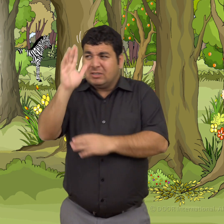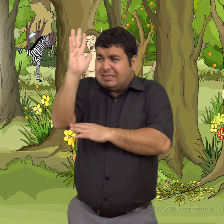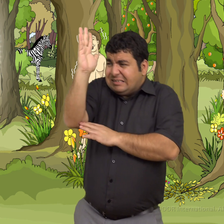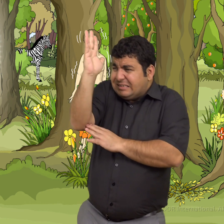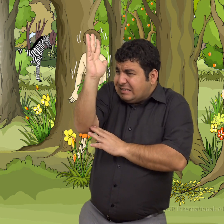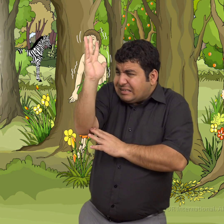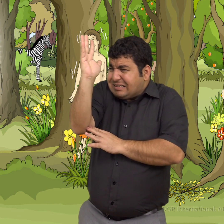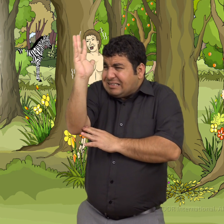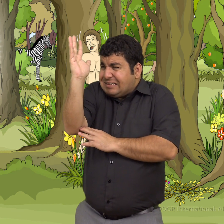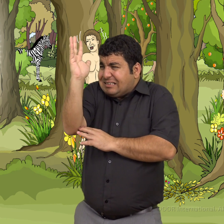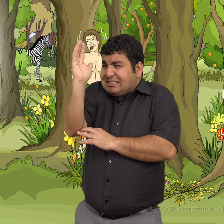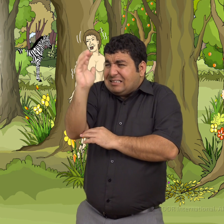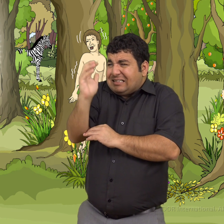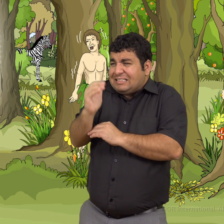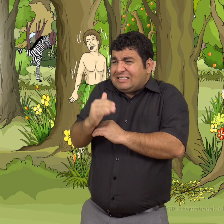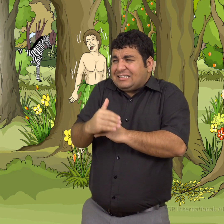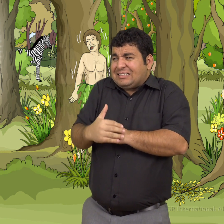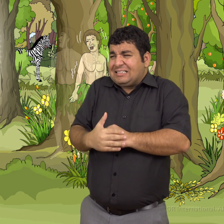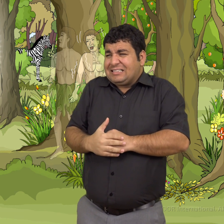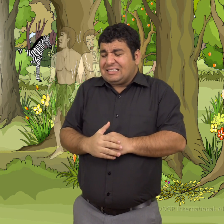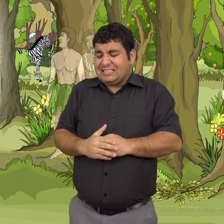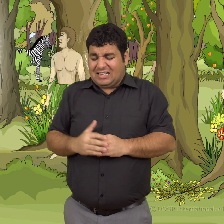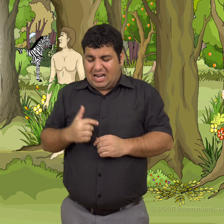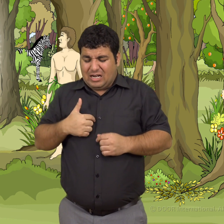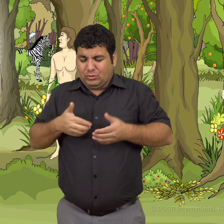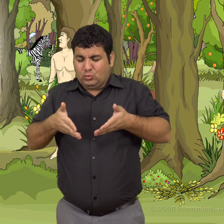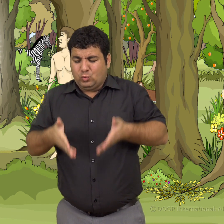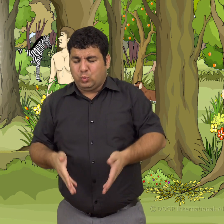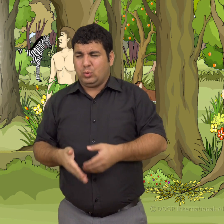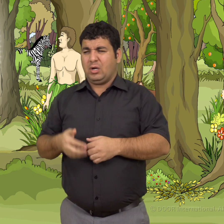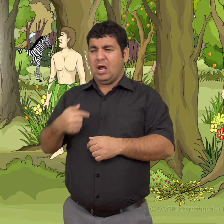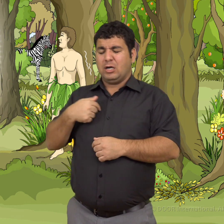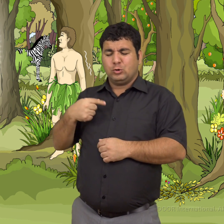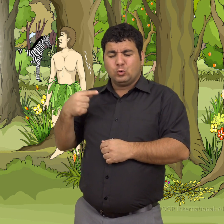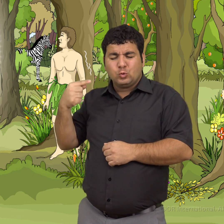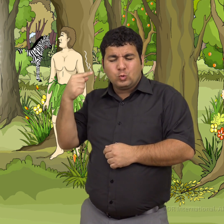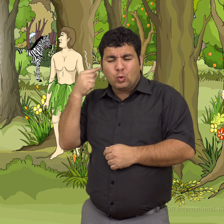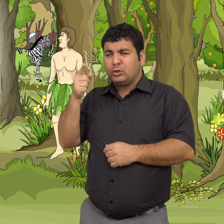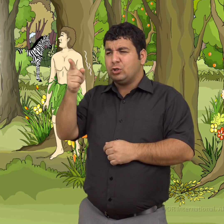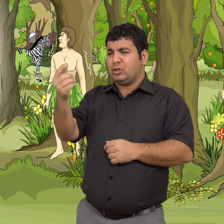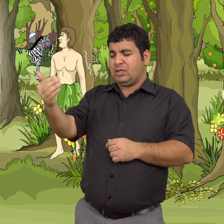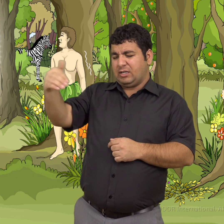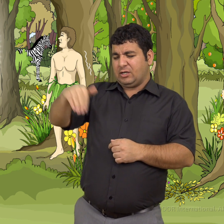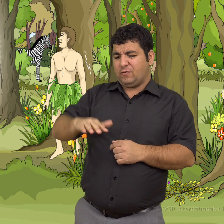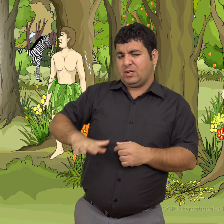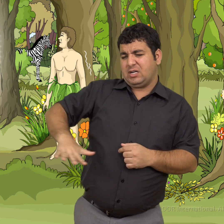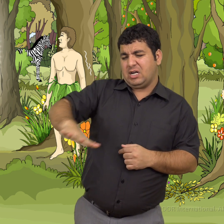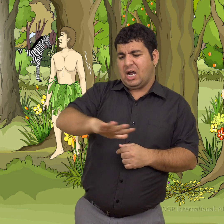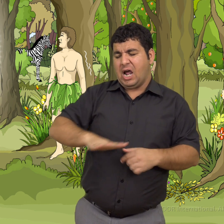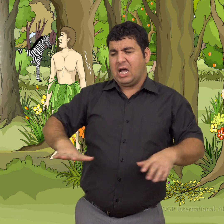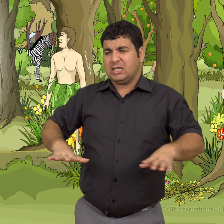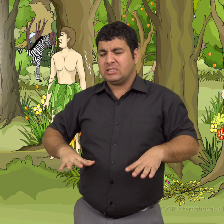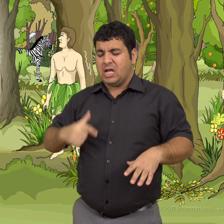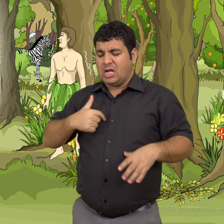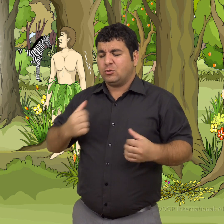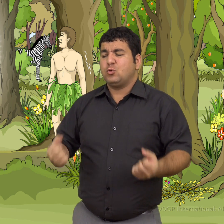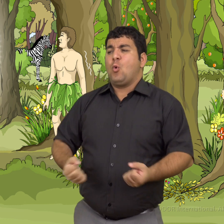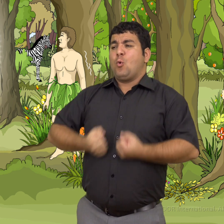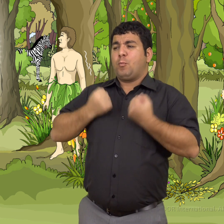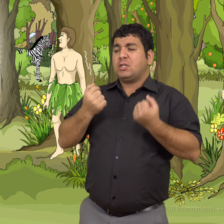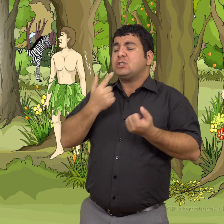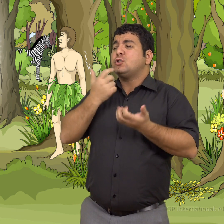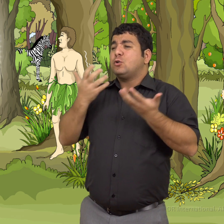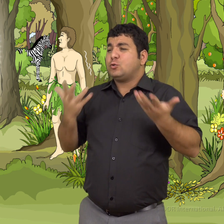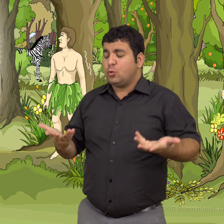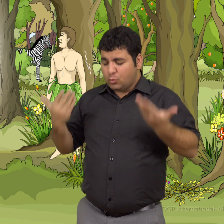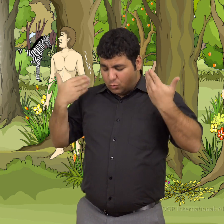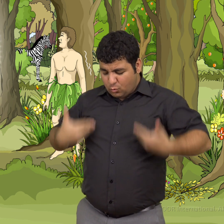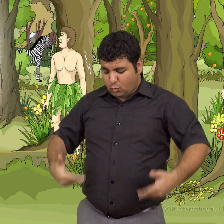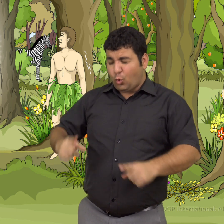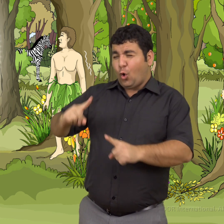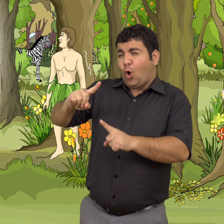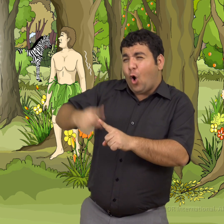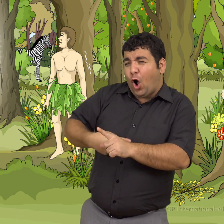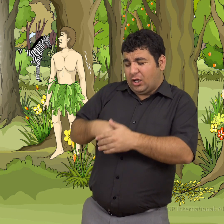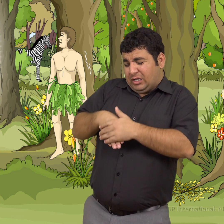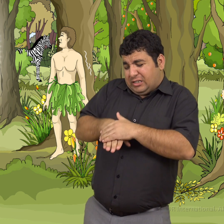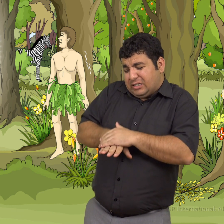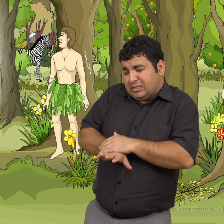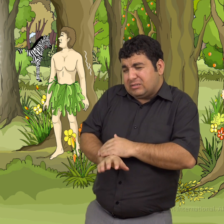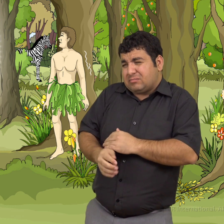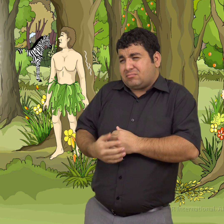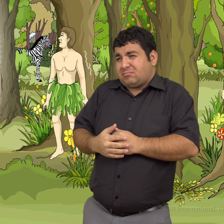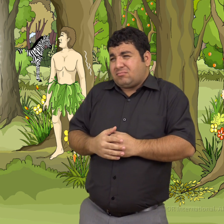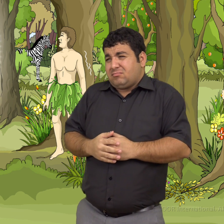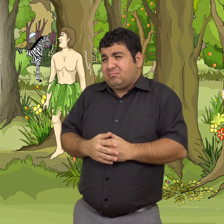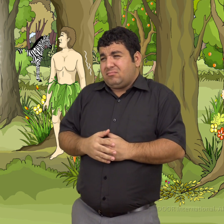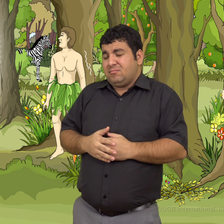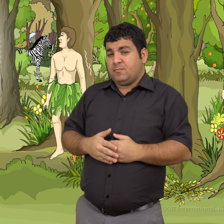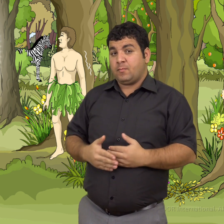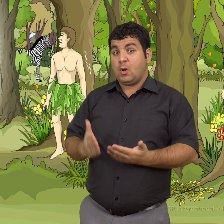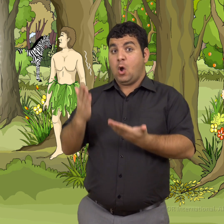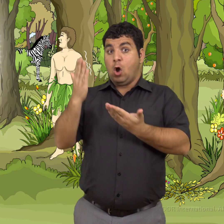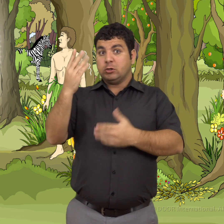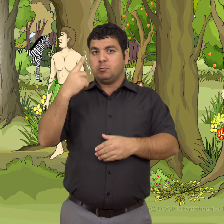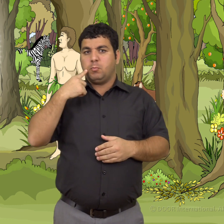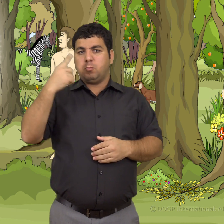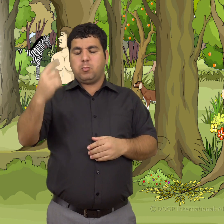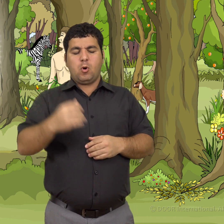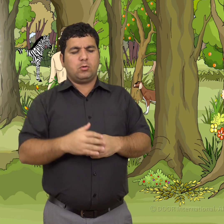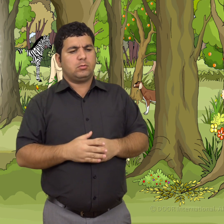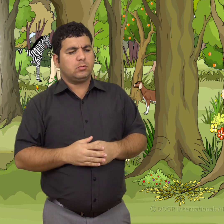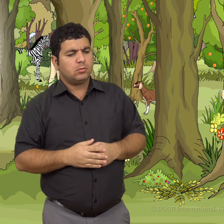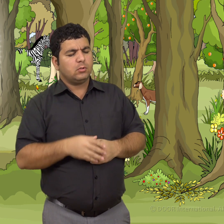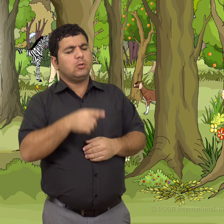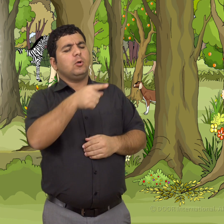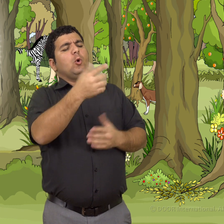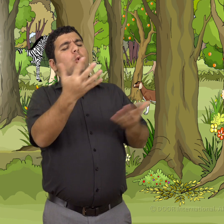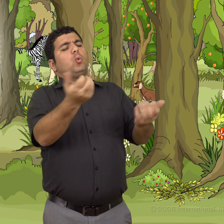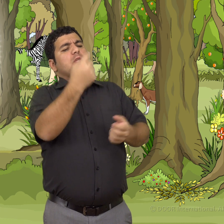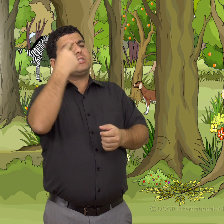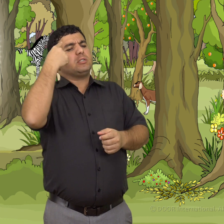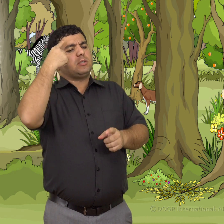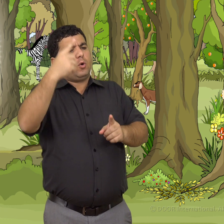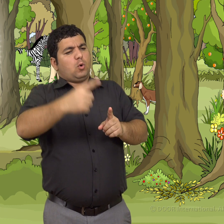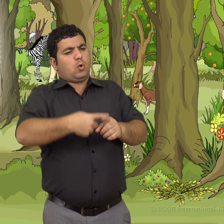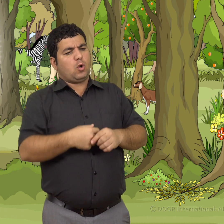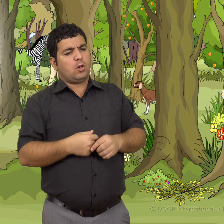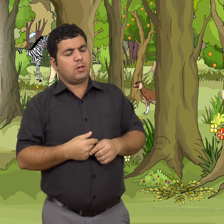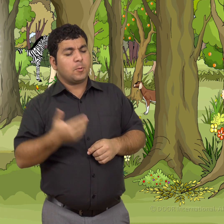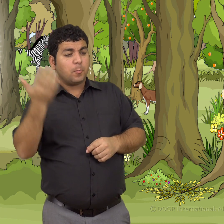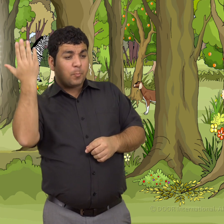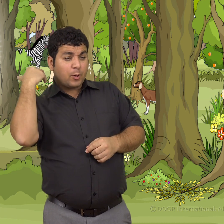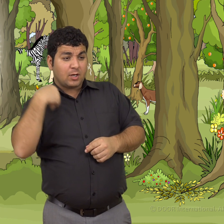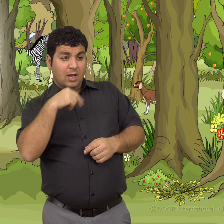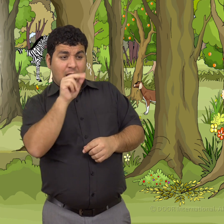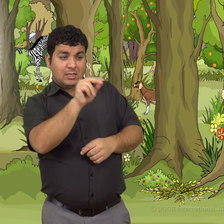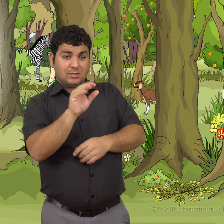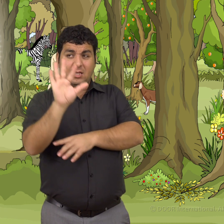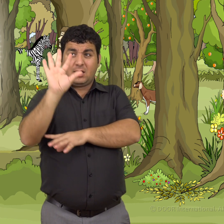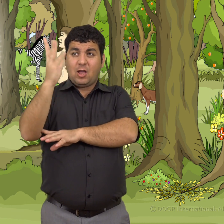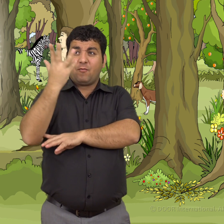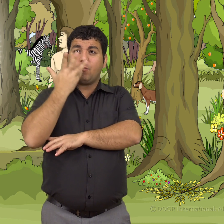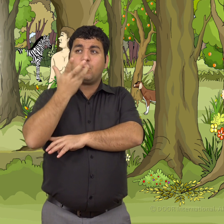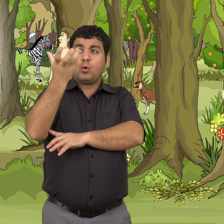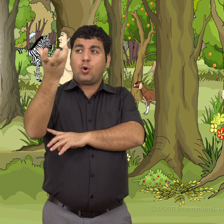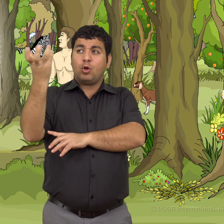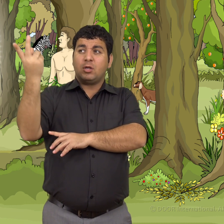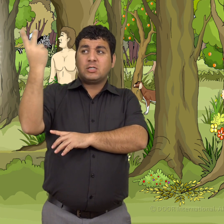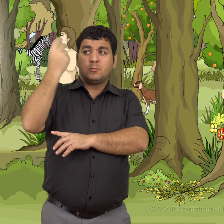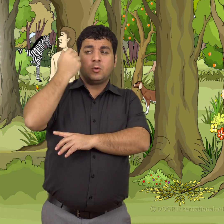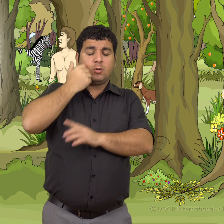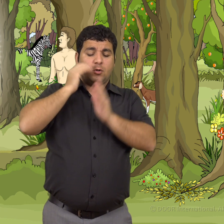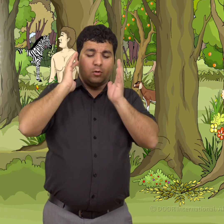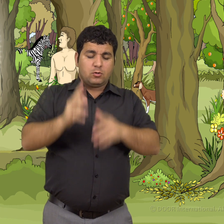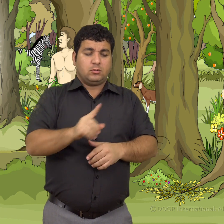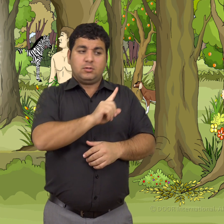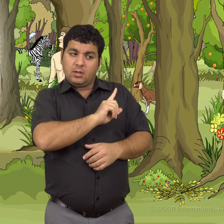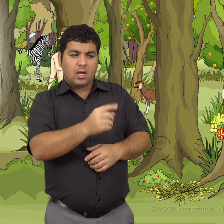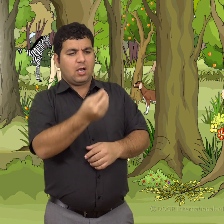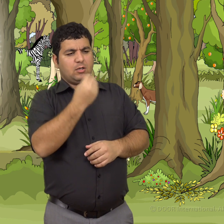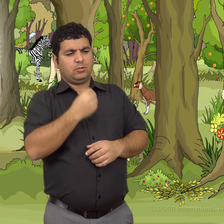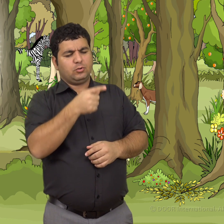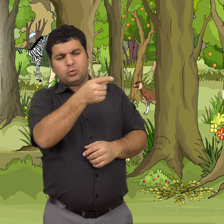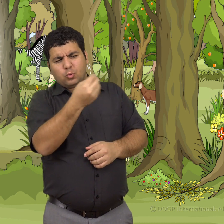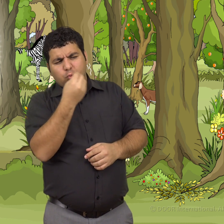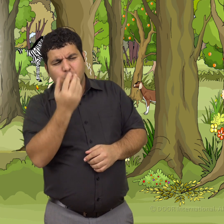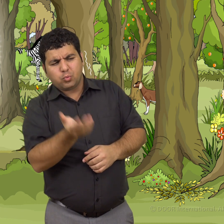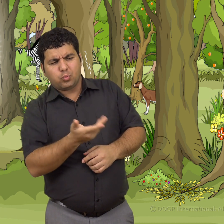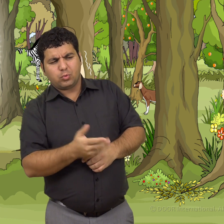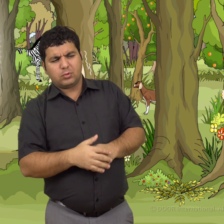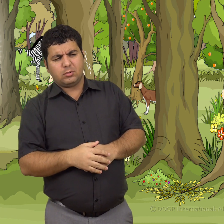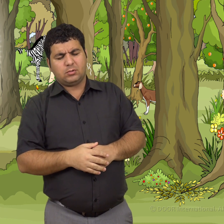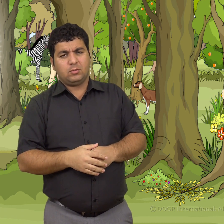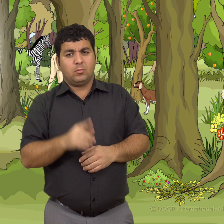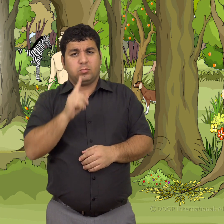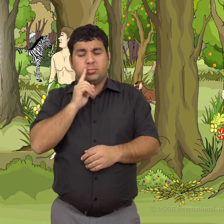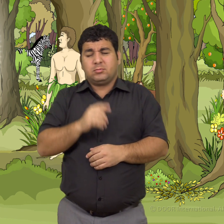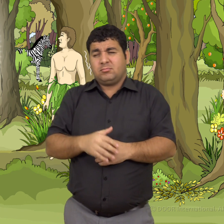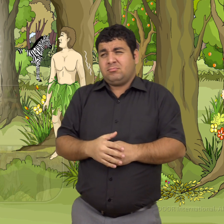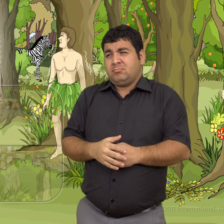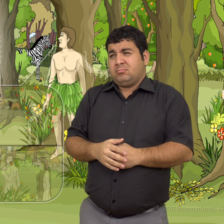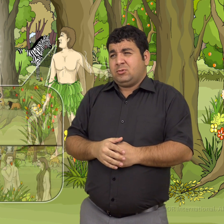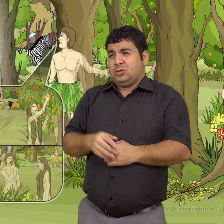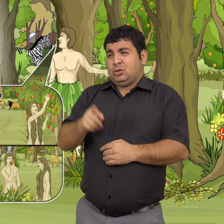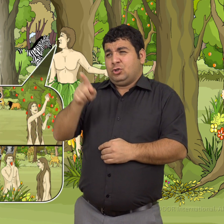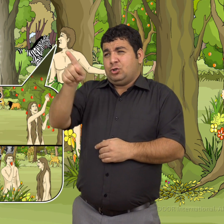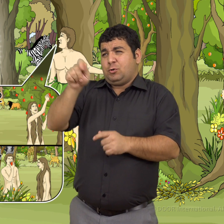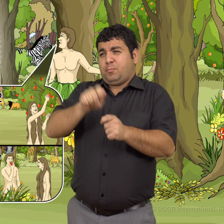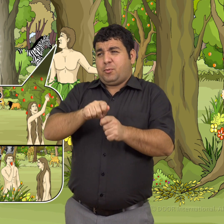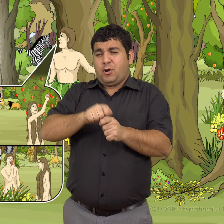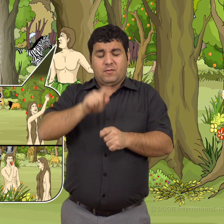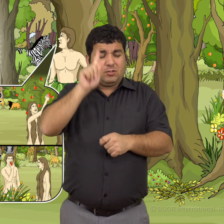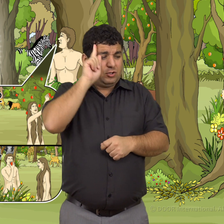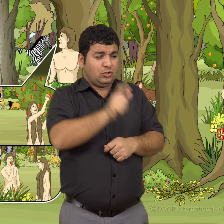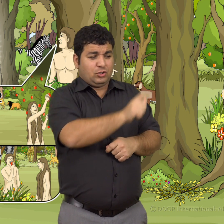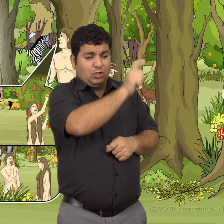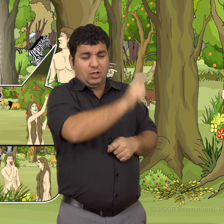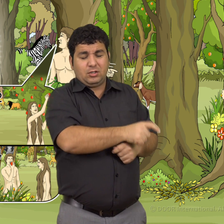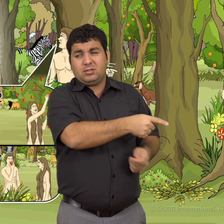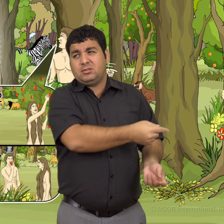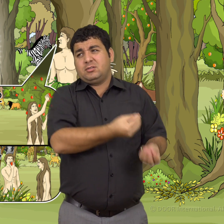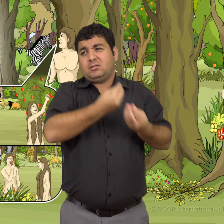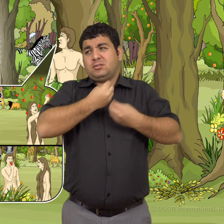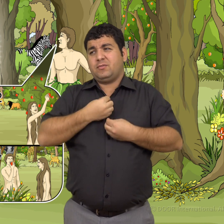“I heard Your voice in the garden,” he replied, “and I was afraid because I was naked; so I hid myself.” “Who told you that you were naked?” asked the LORD God. “Have you eaten from the tree of which I commanded you not to eat?”